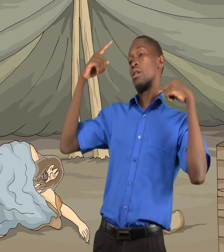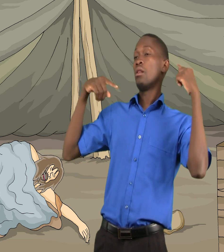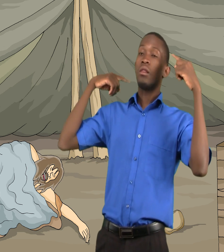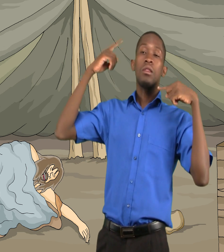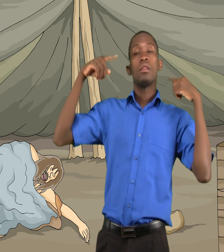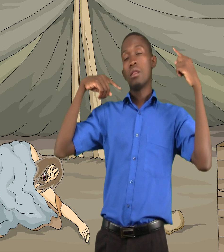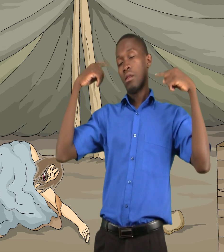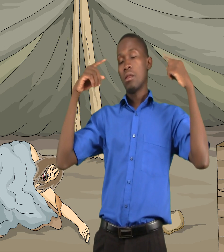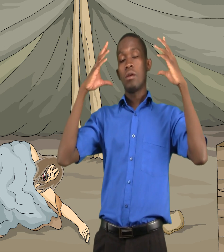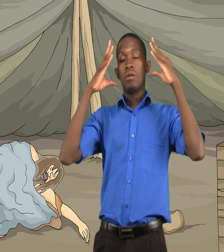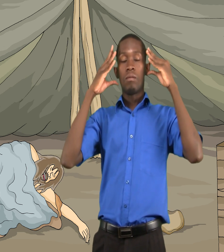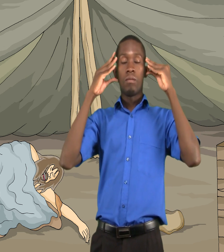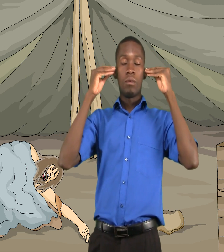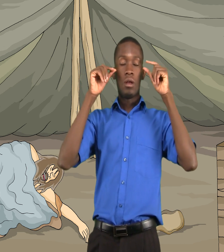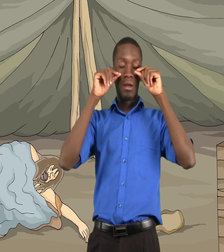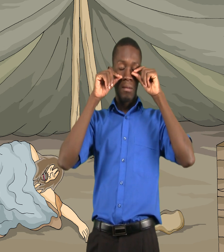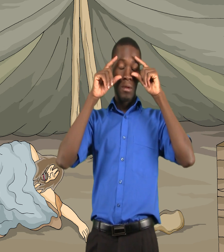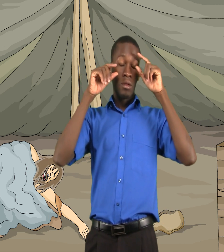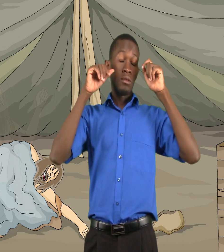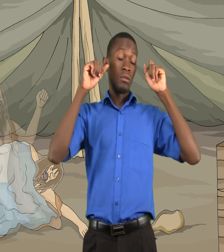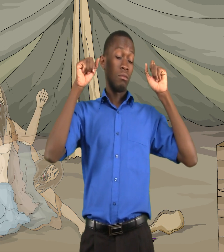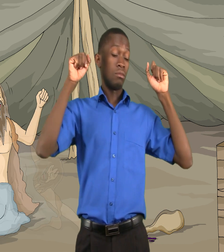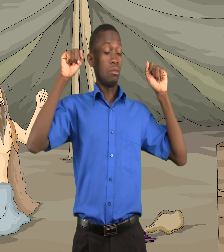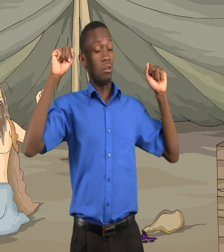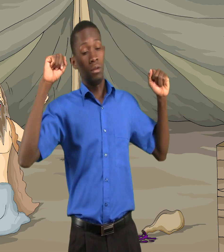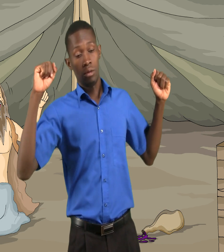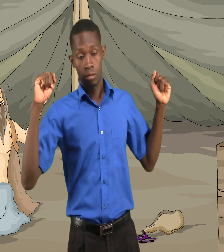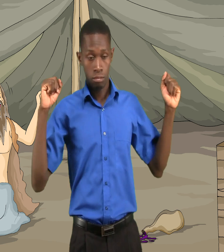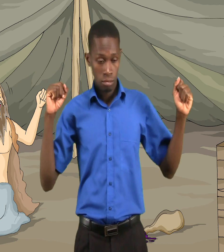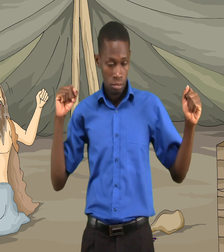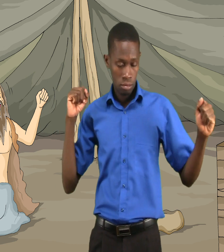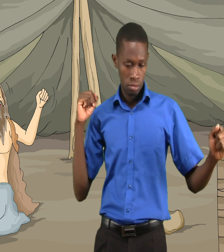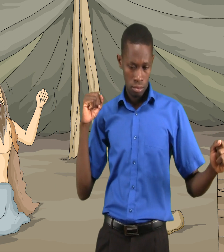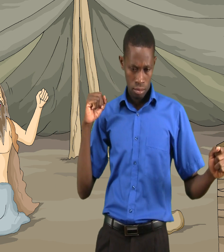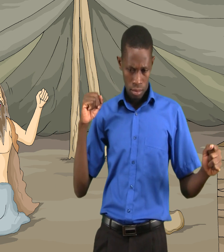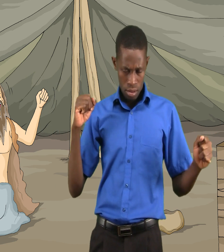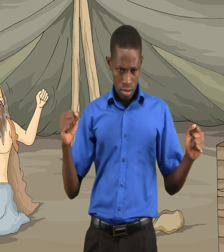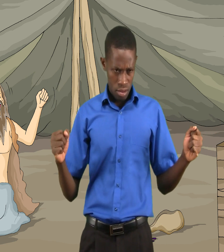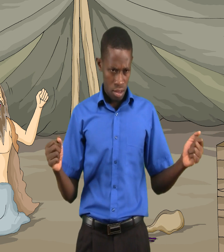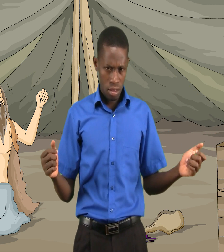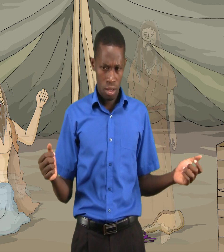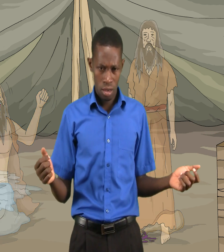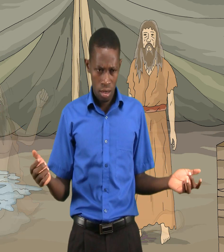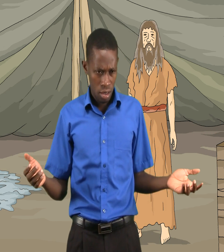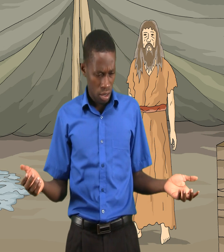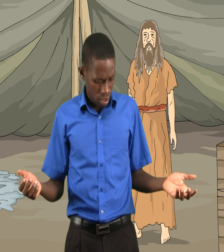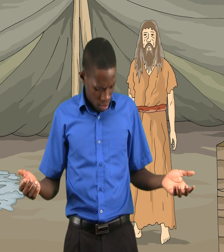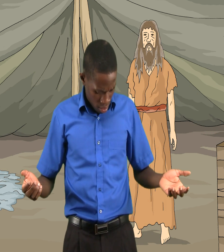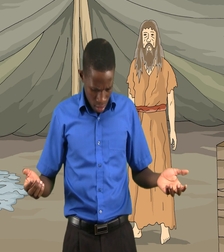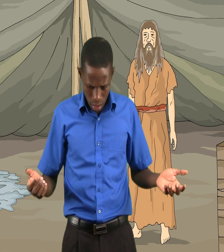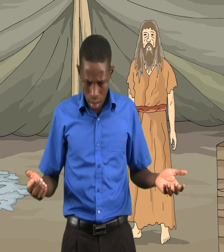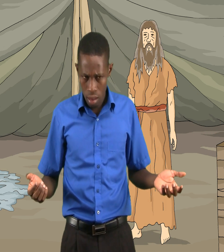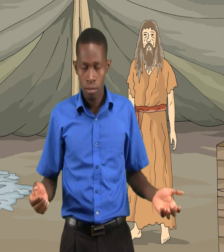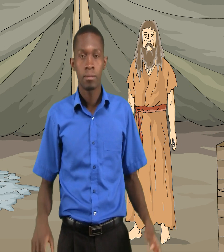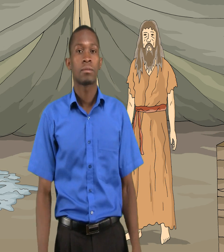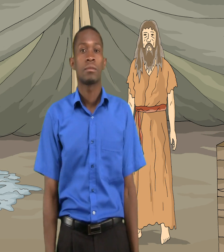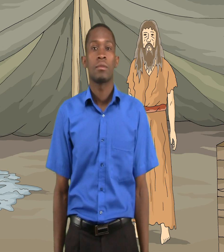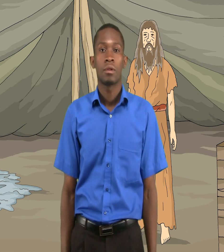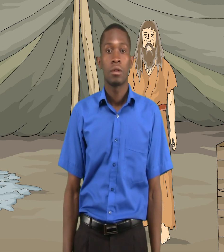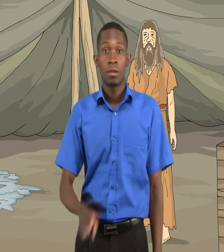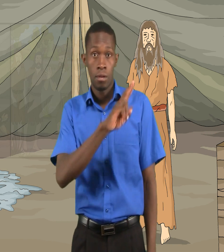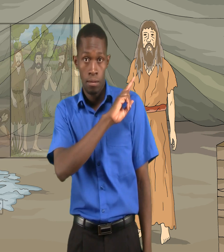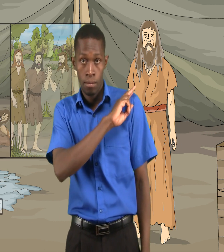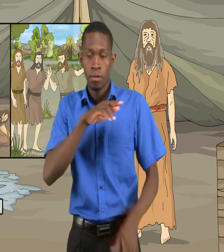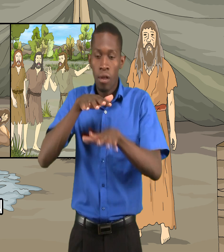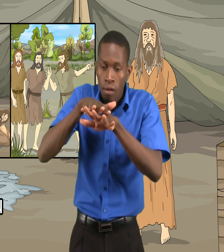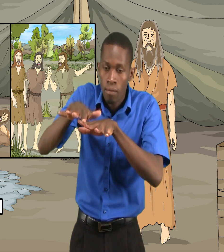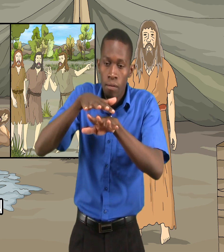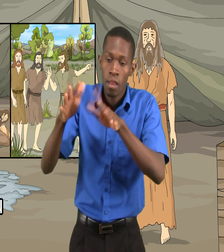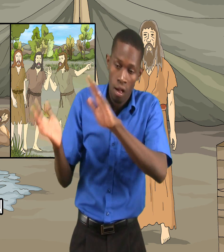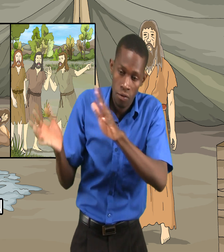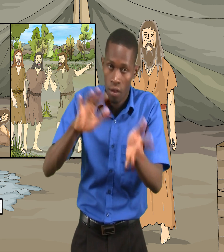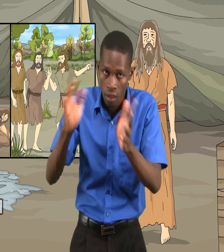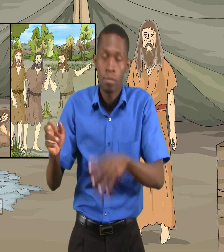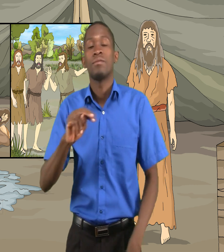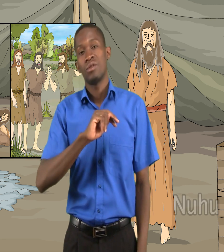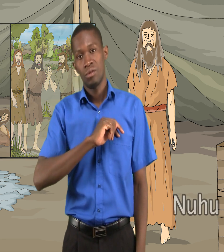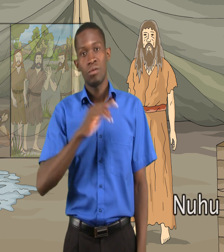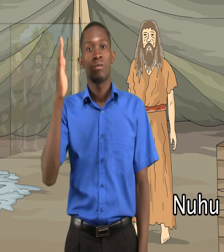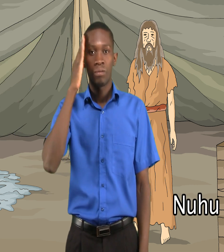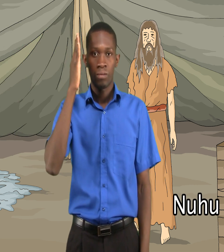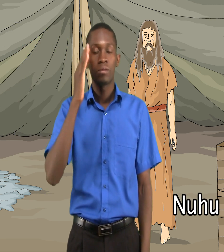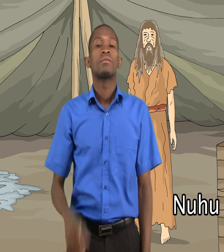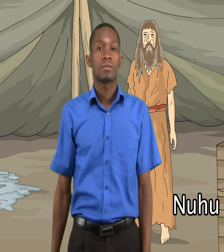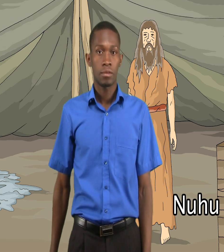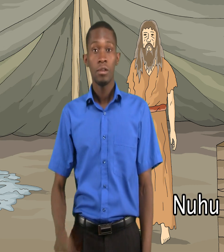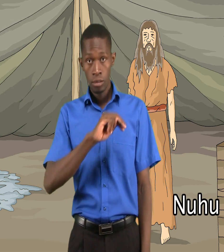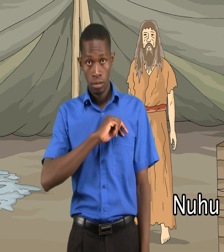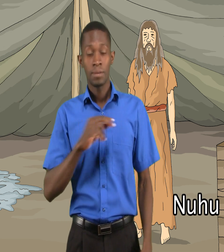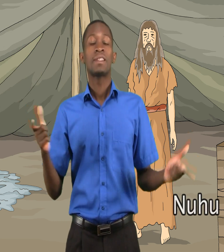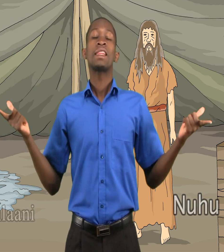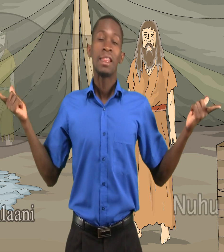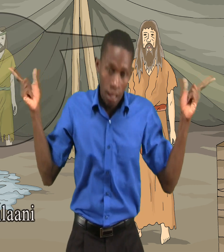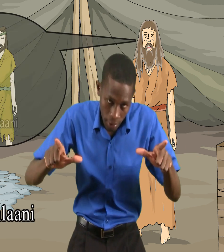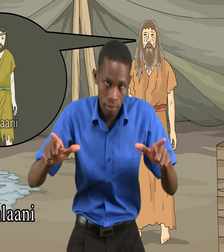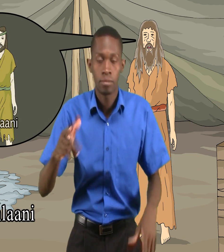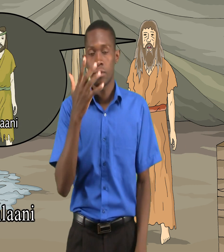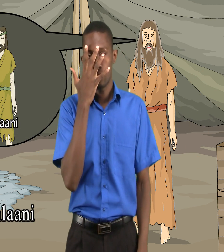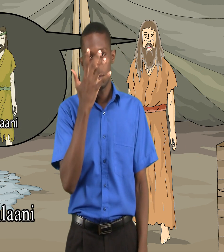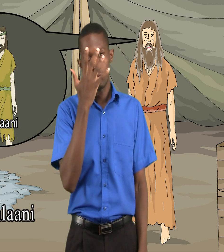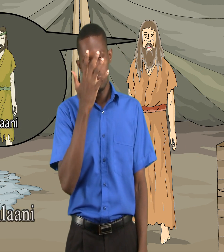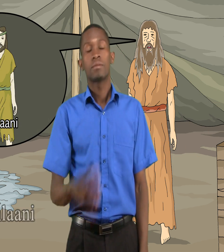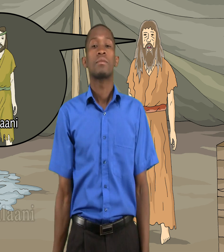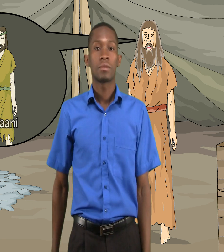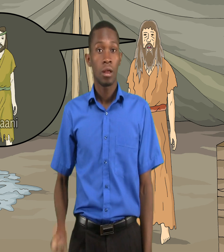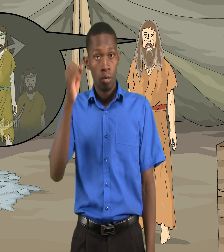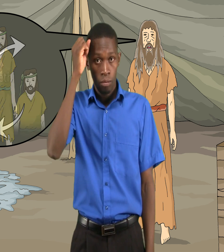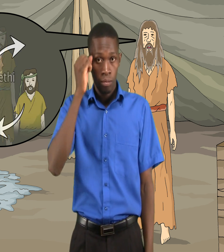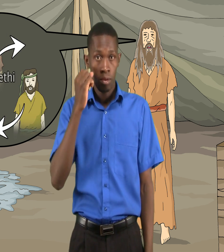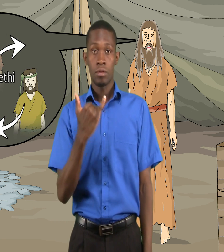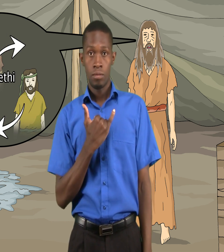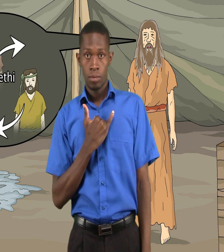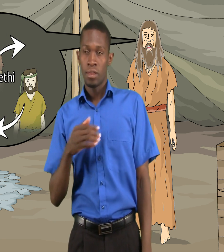When Noah awoke from his drunkenness and learned what his youngest son had done to him, he said, “Cursed be Canaan!